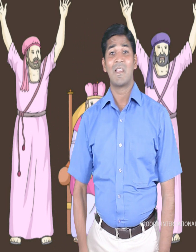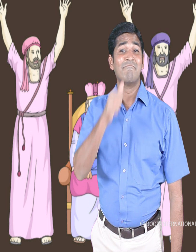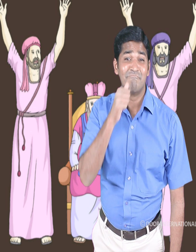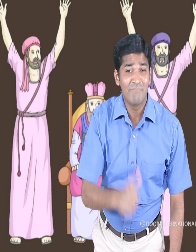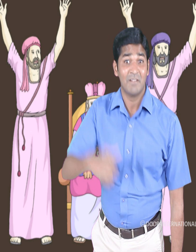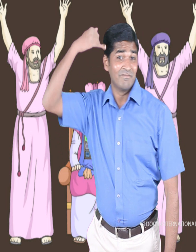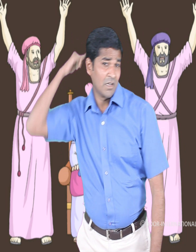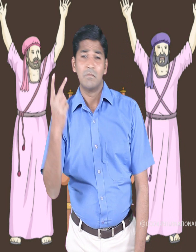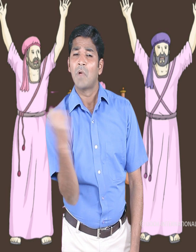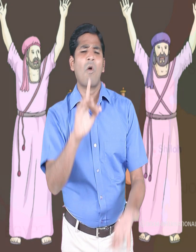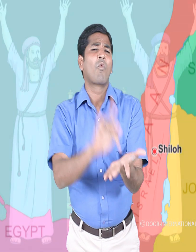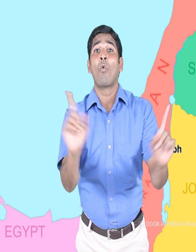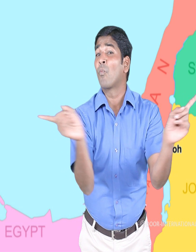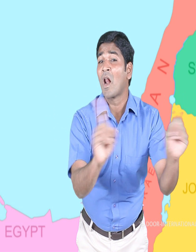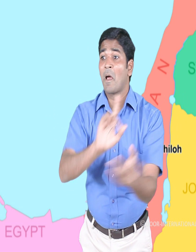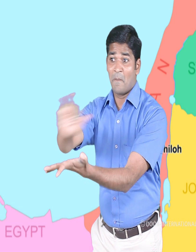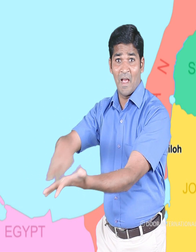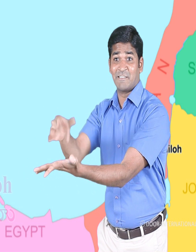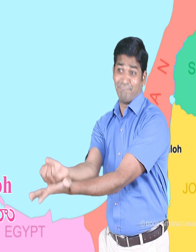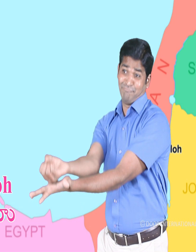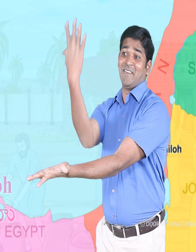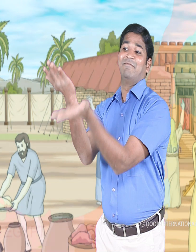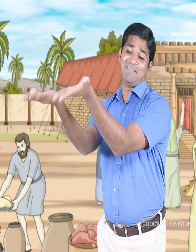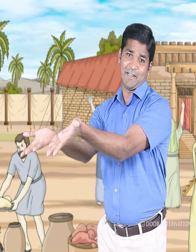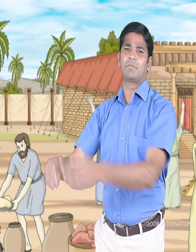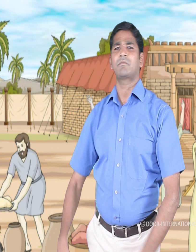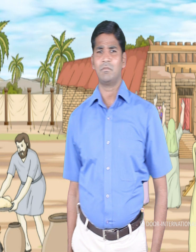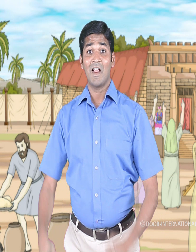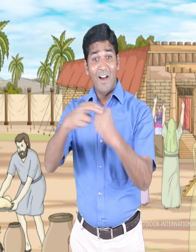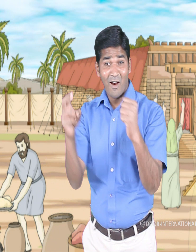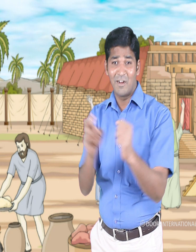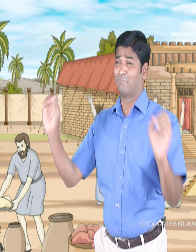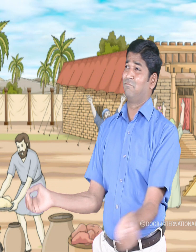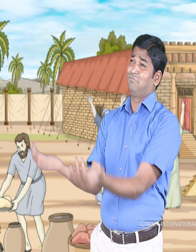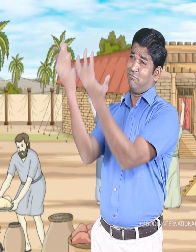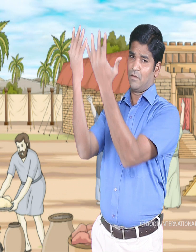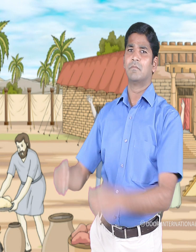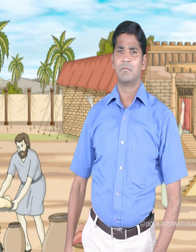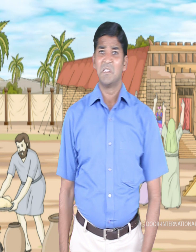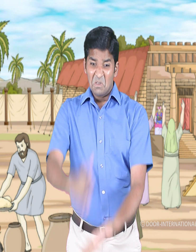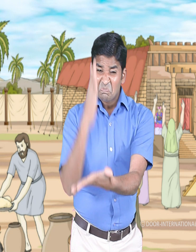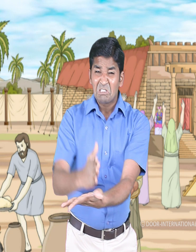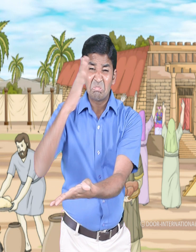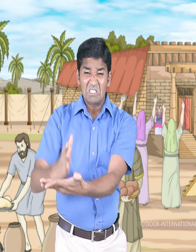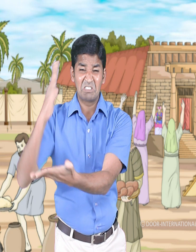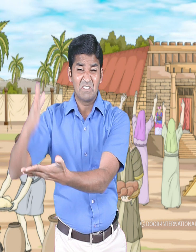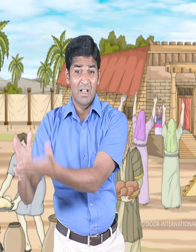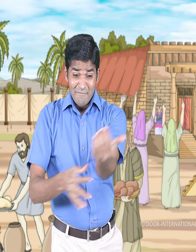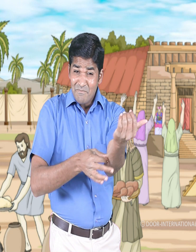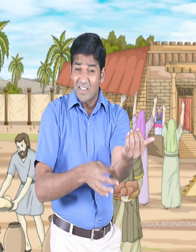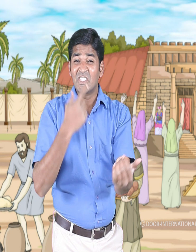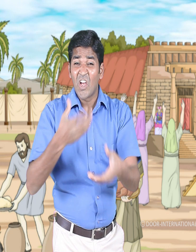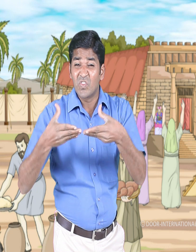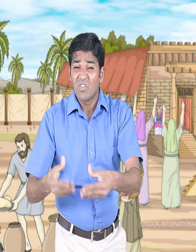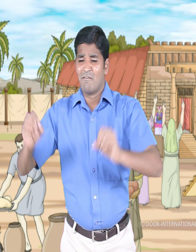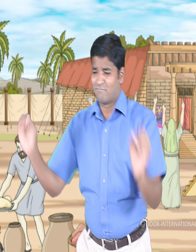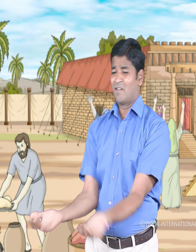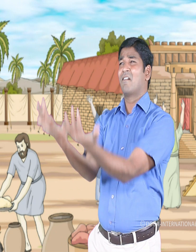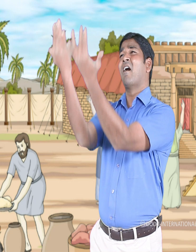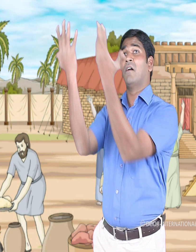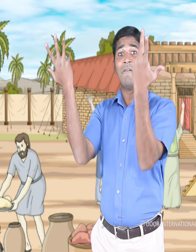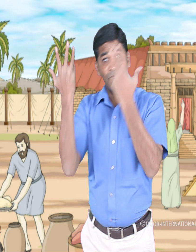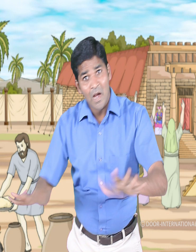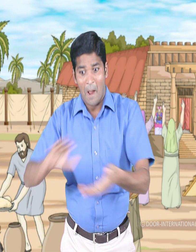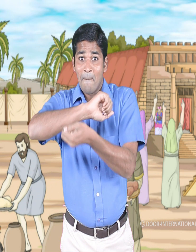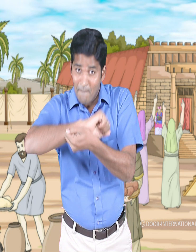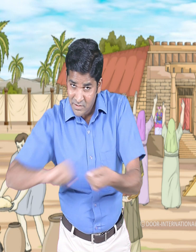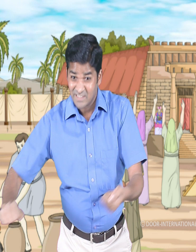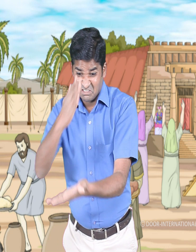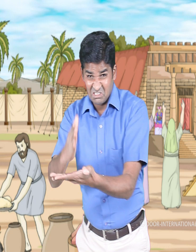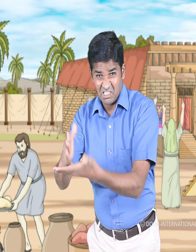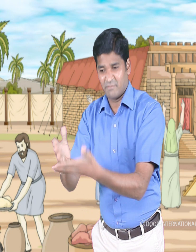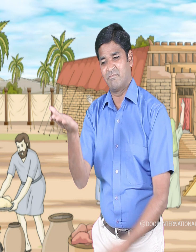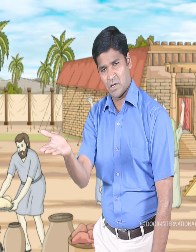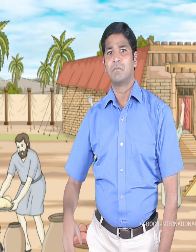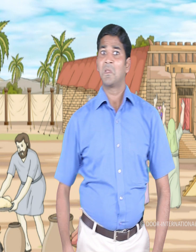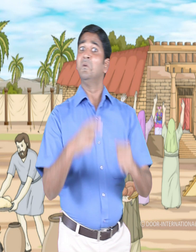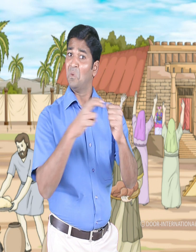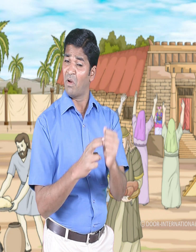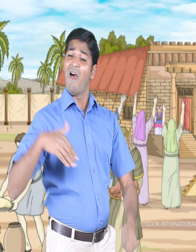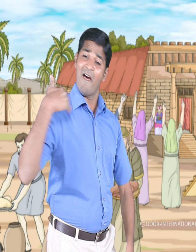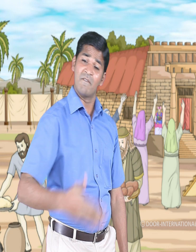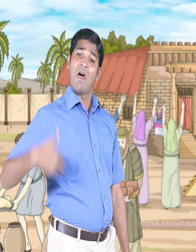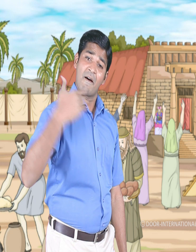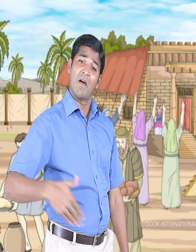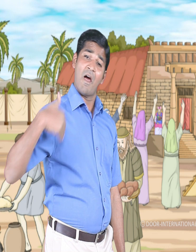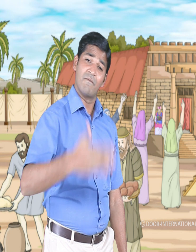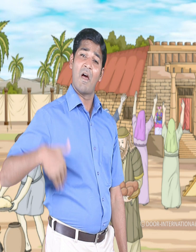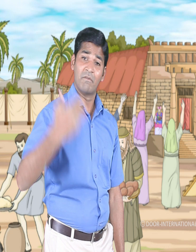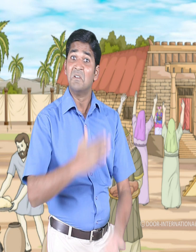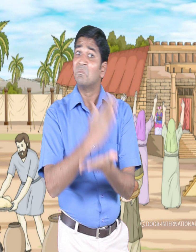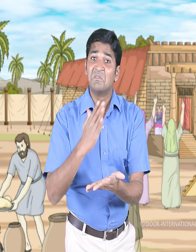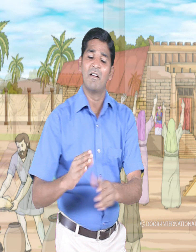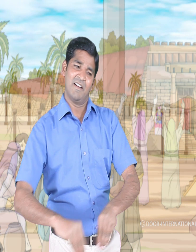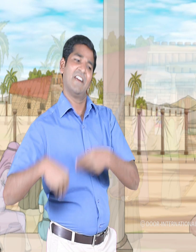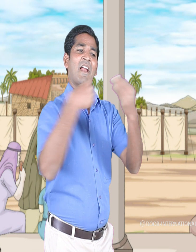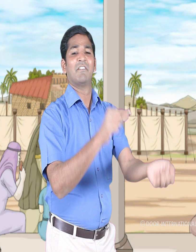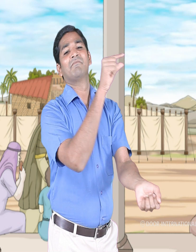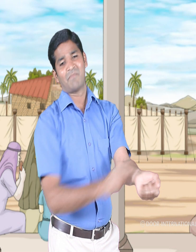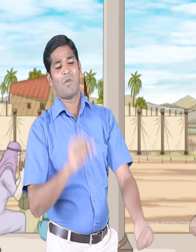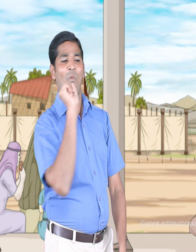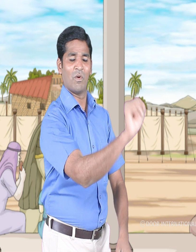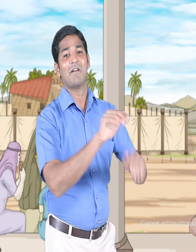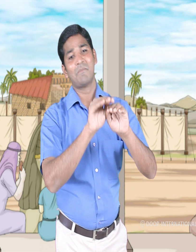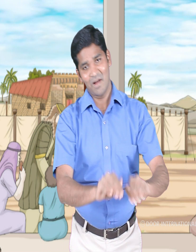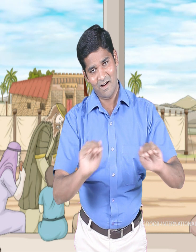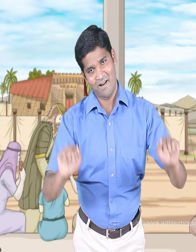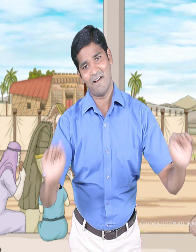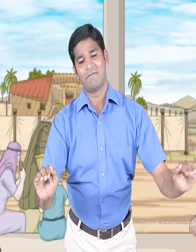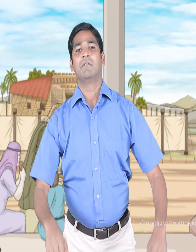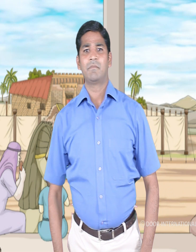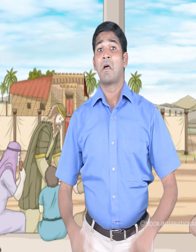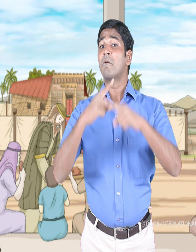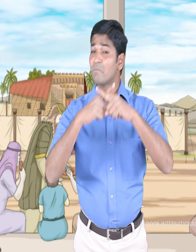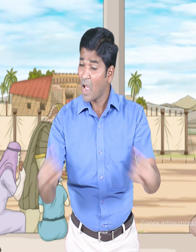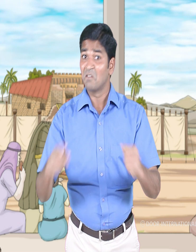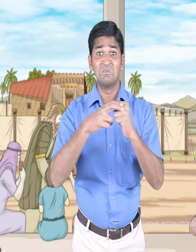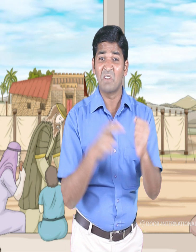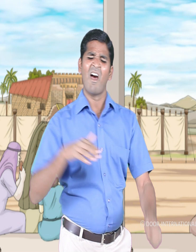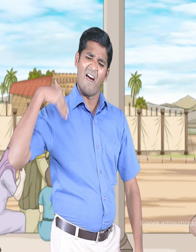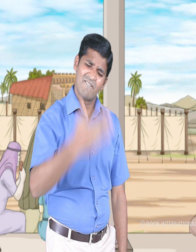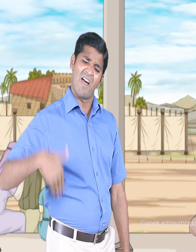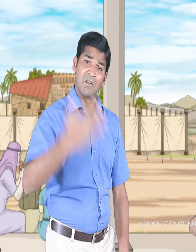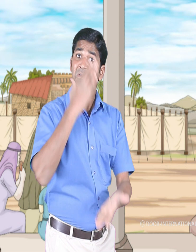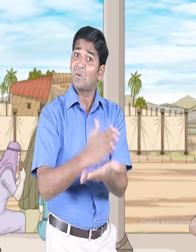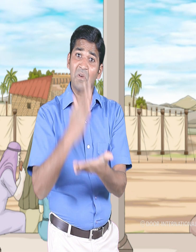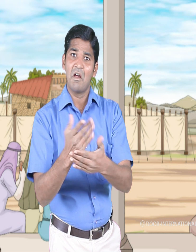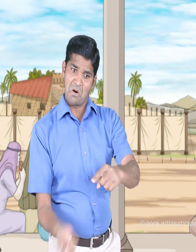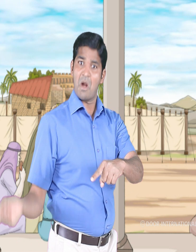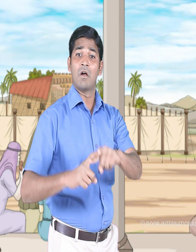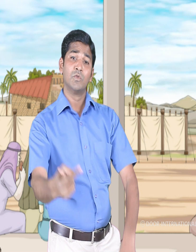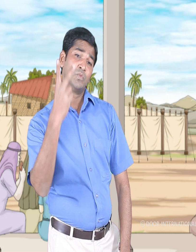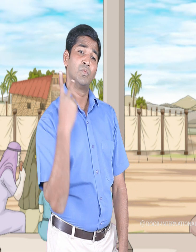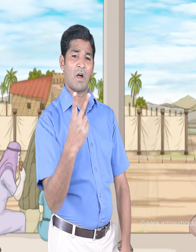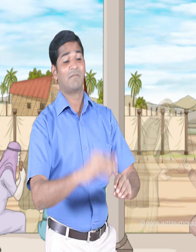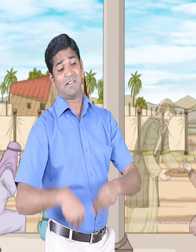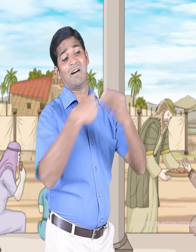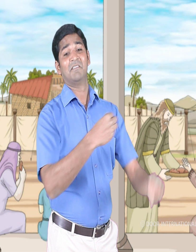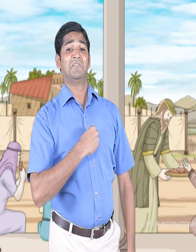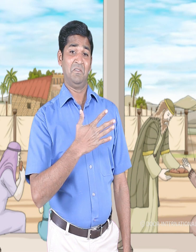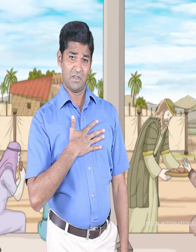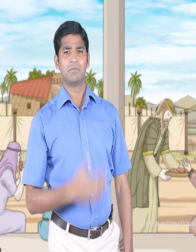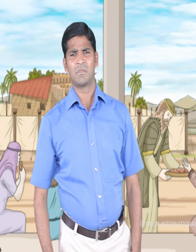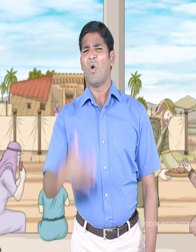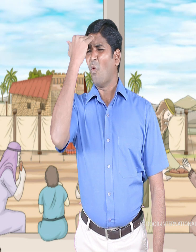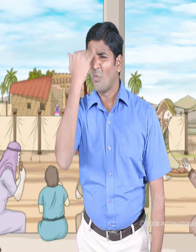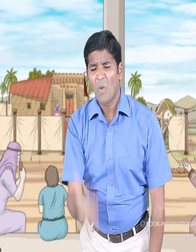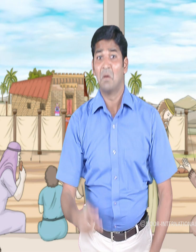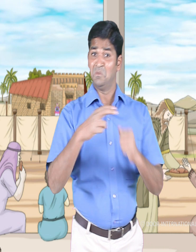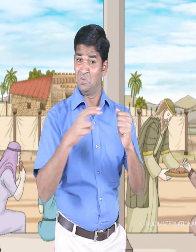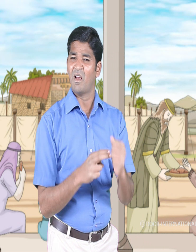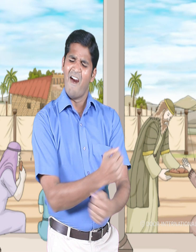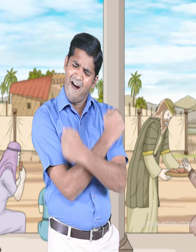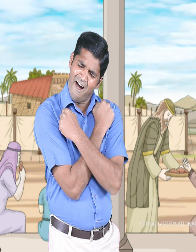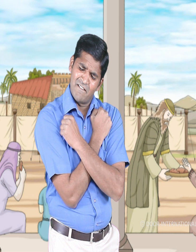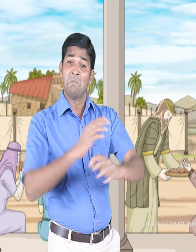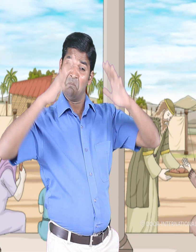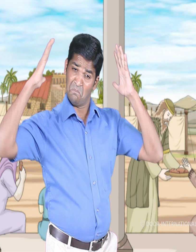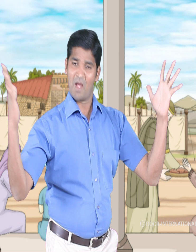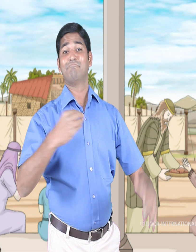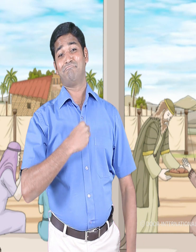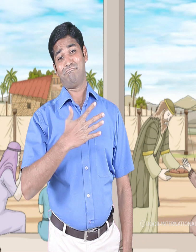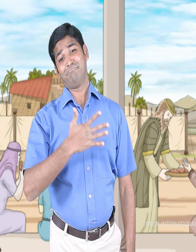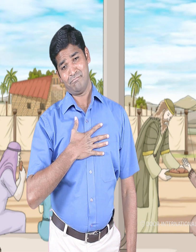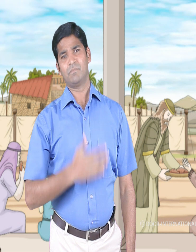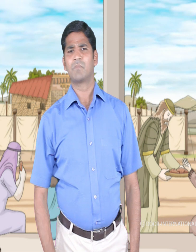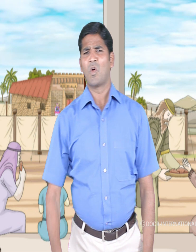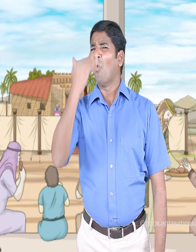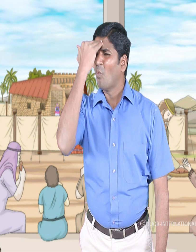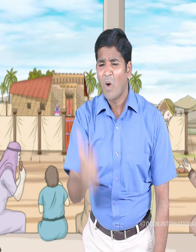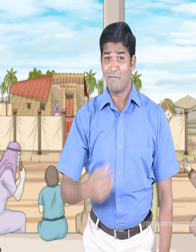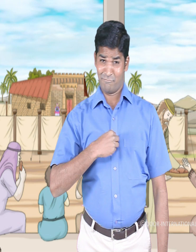And whenever the day came for Elkanah to present his sacrifice, he would give portions to his wife Peninnah and to all her sons and daughters.